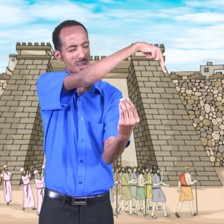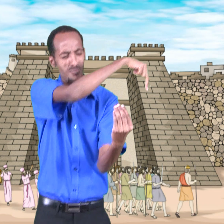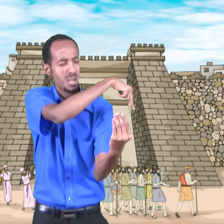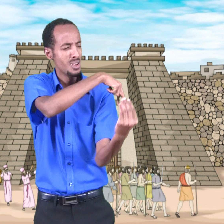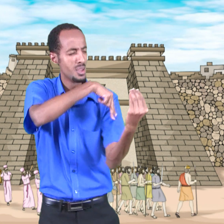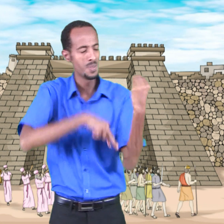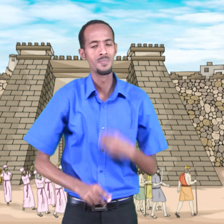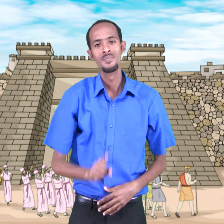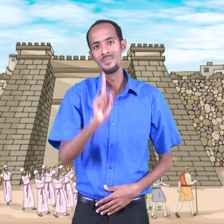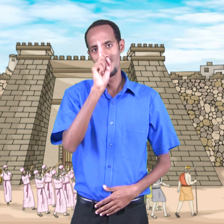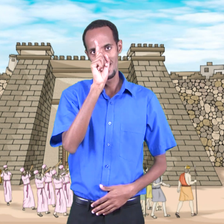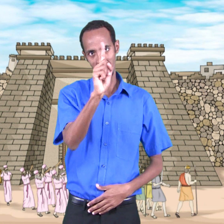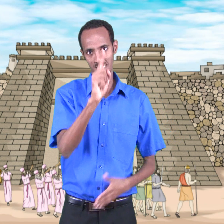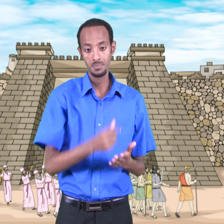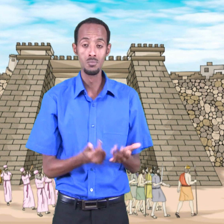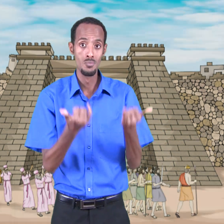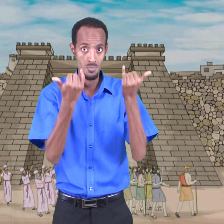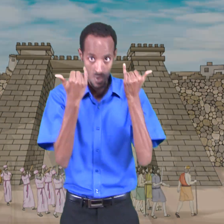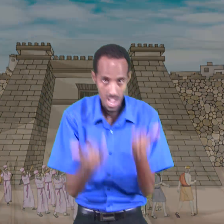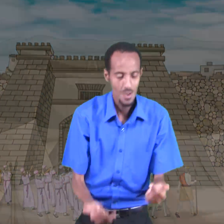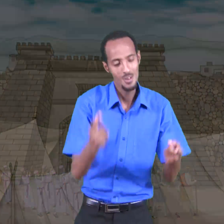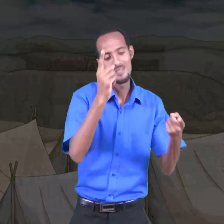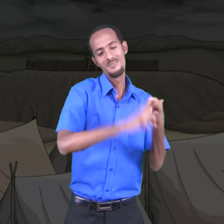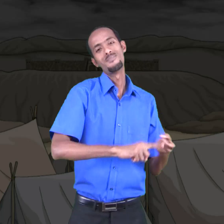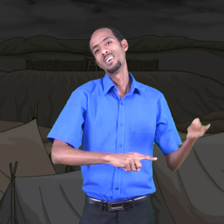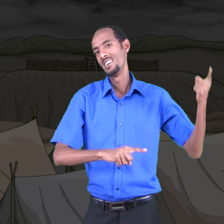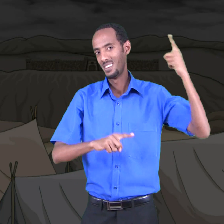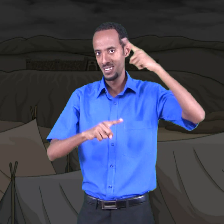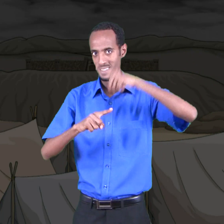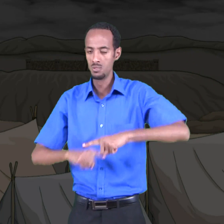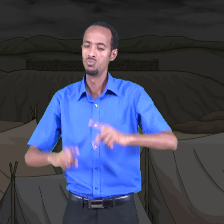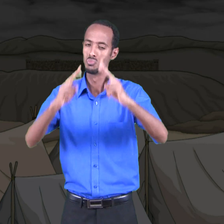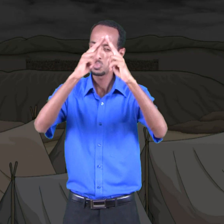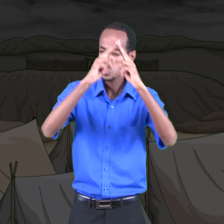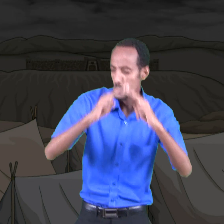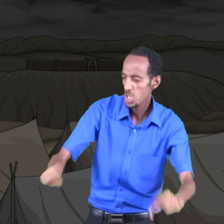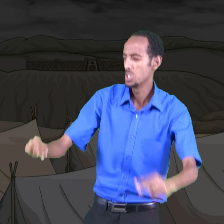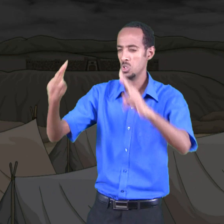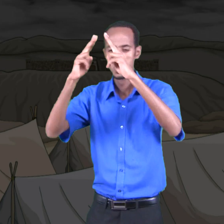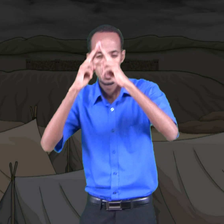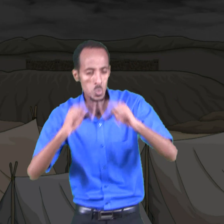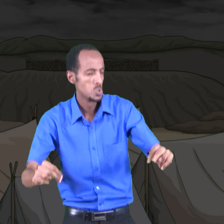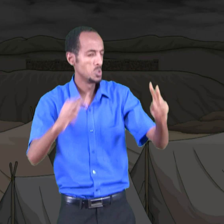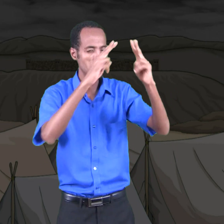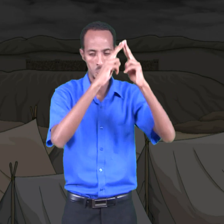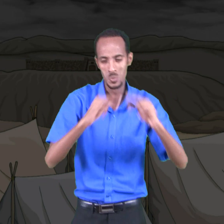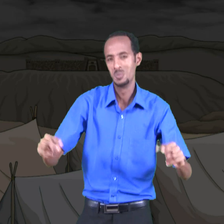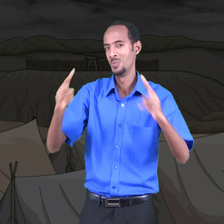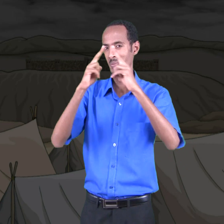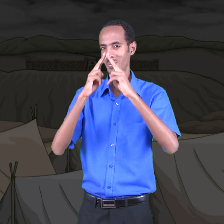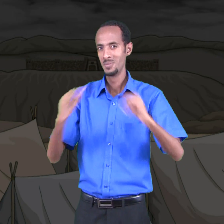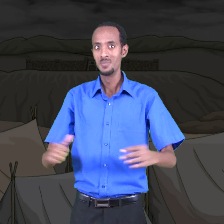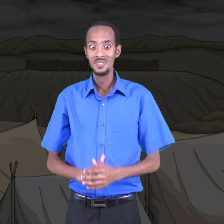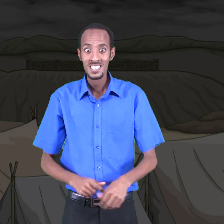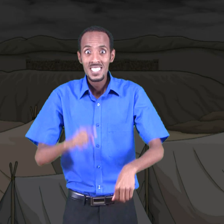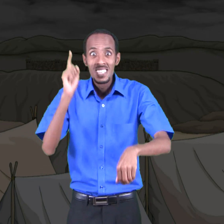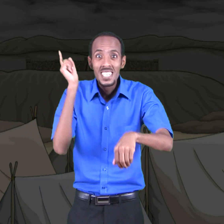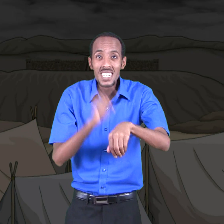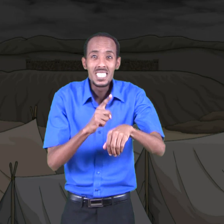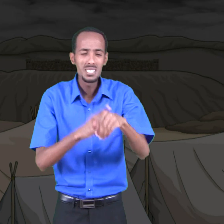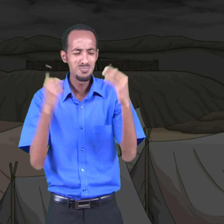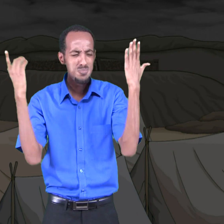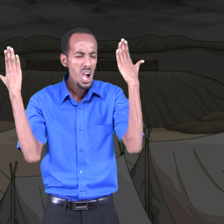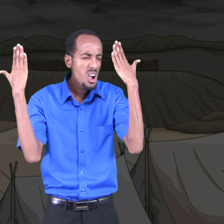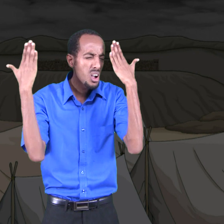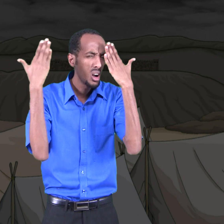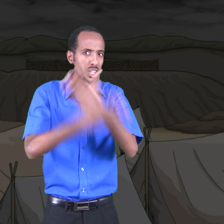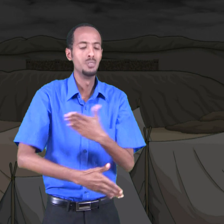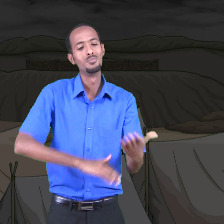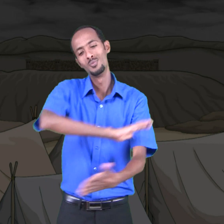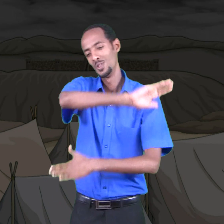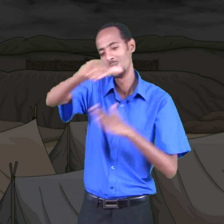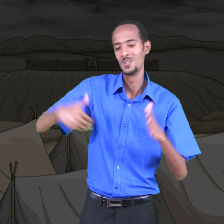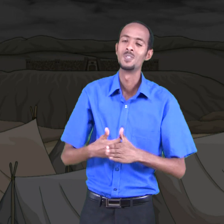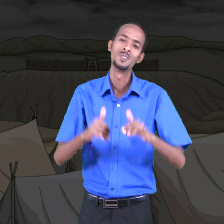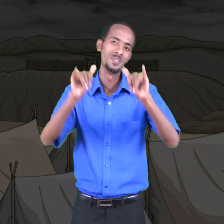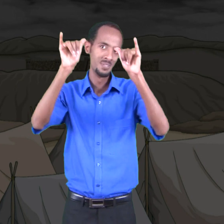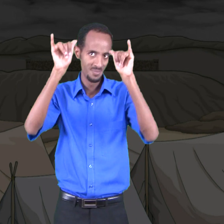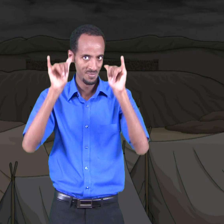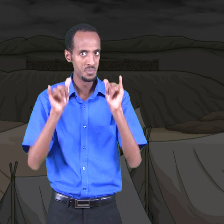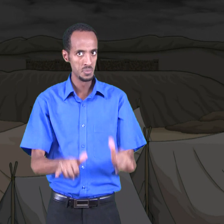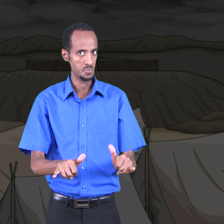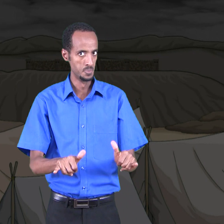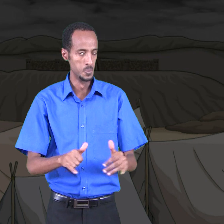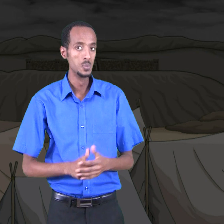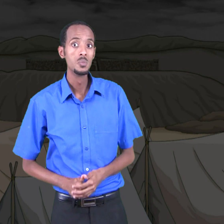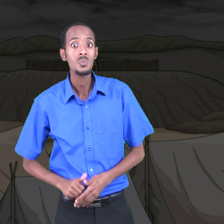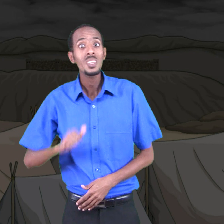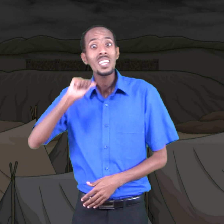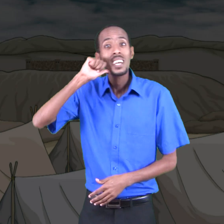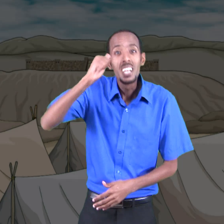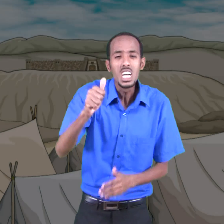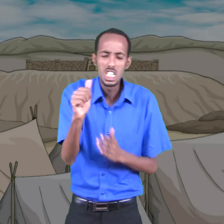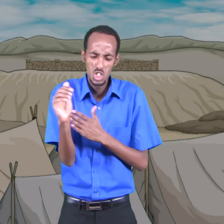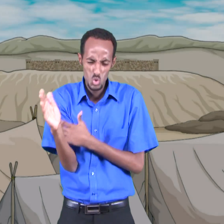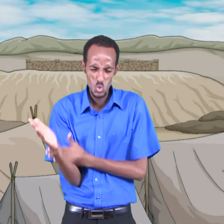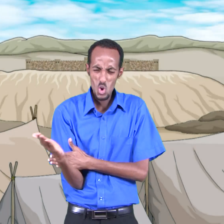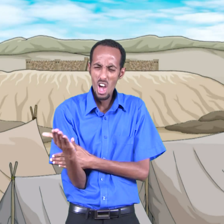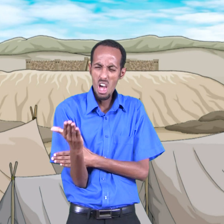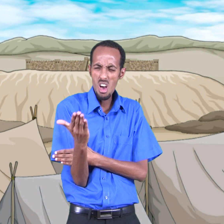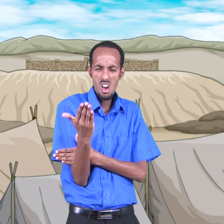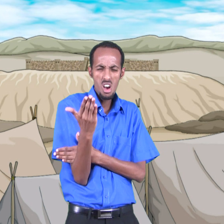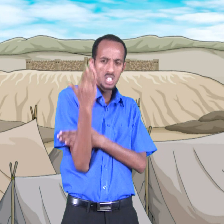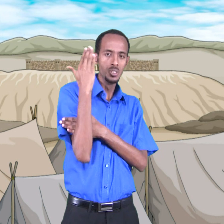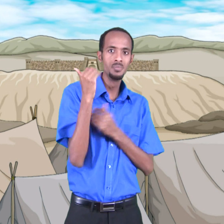And the people returned to the camp and spent the night there.